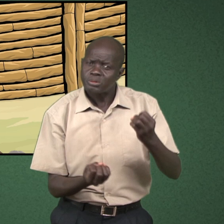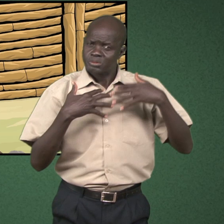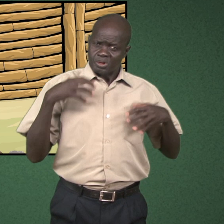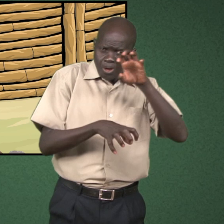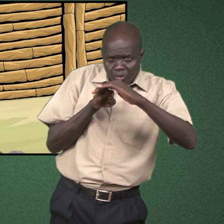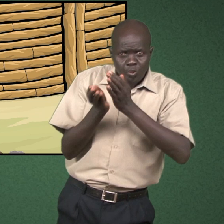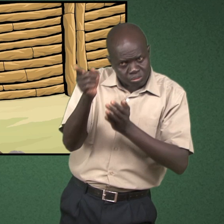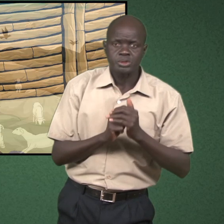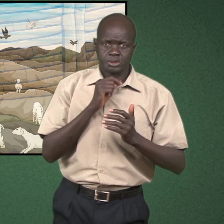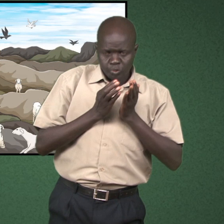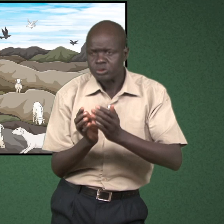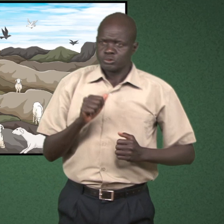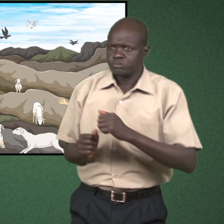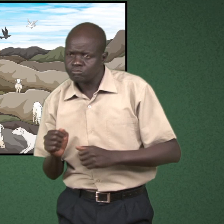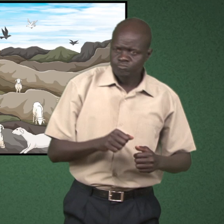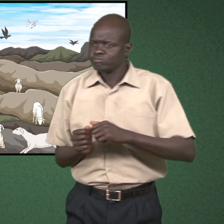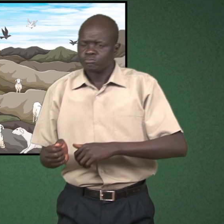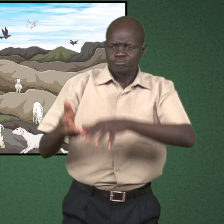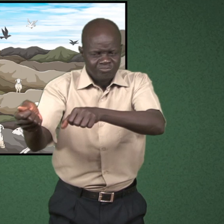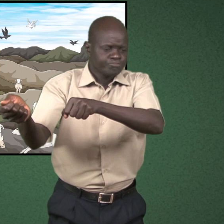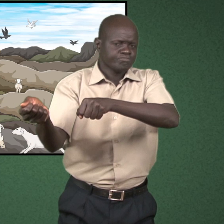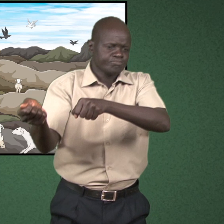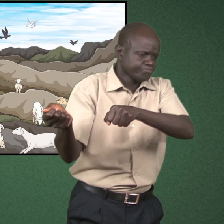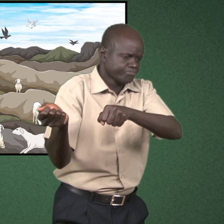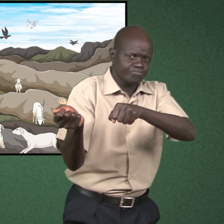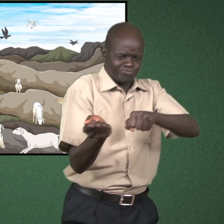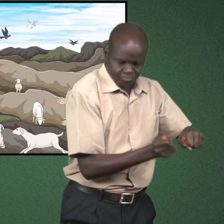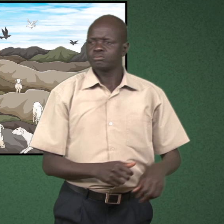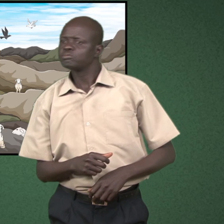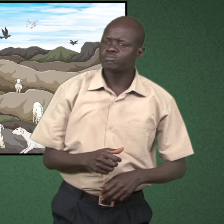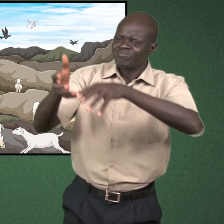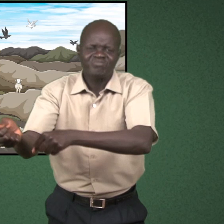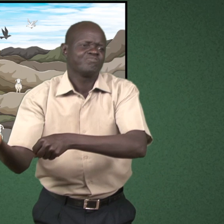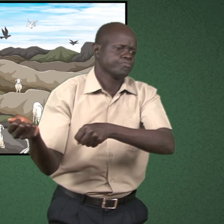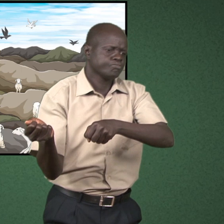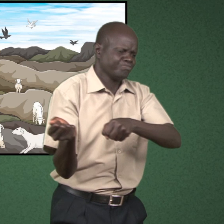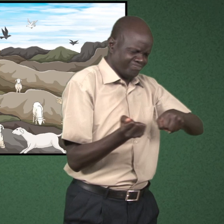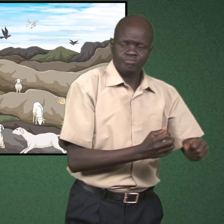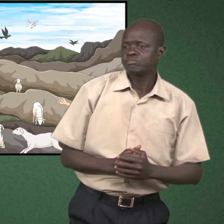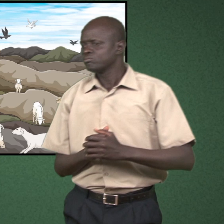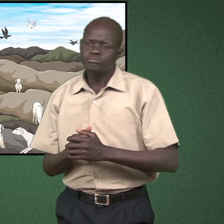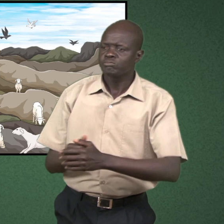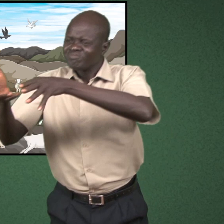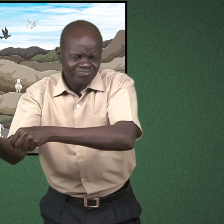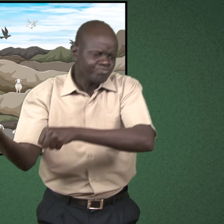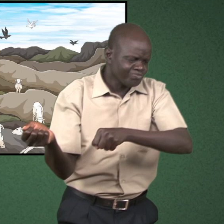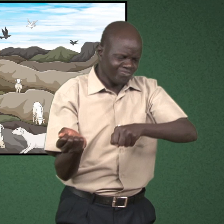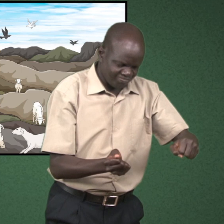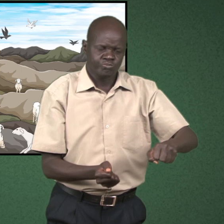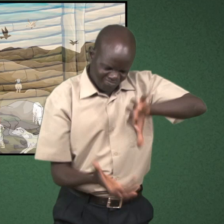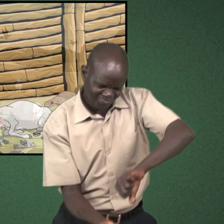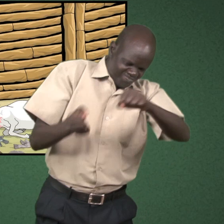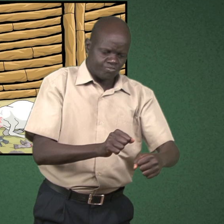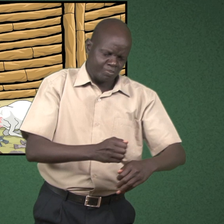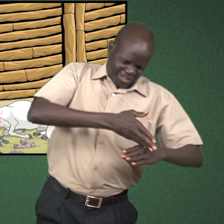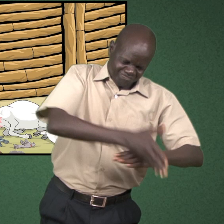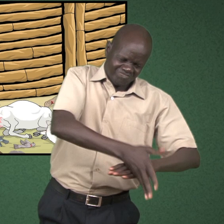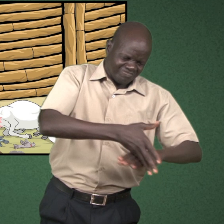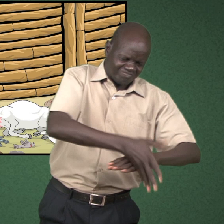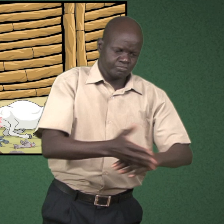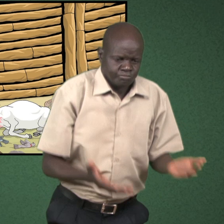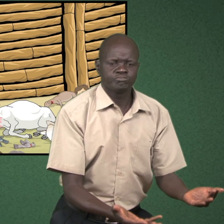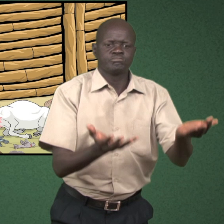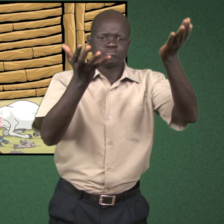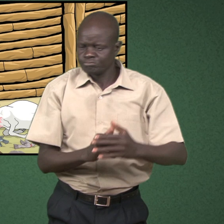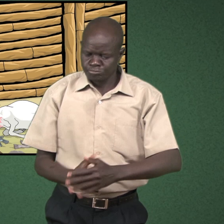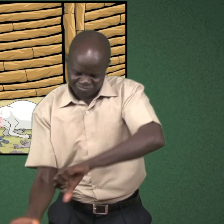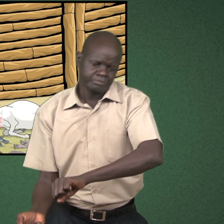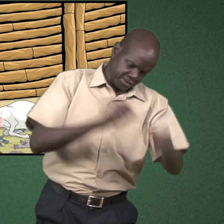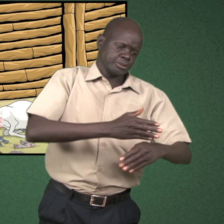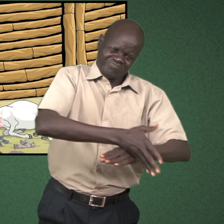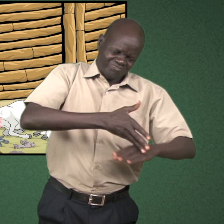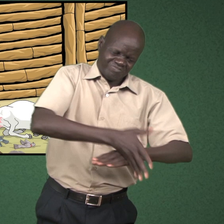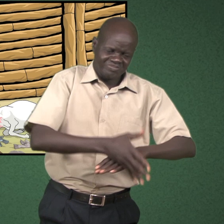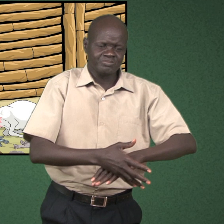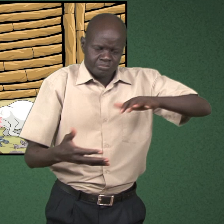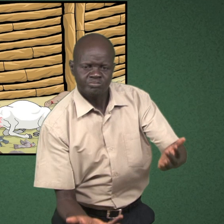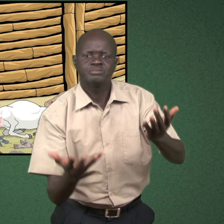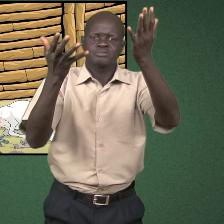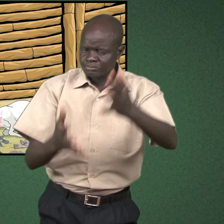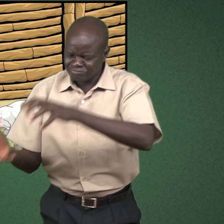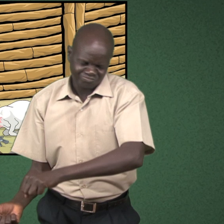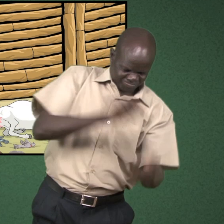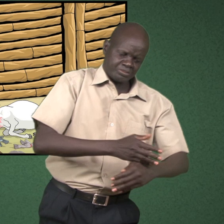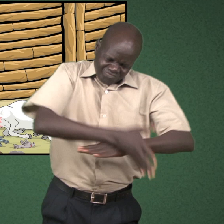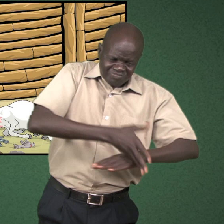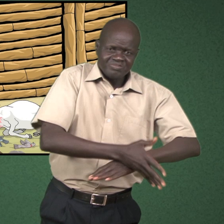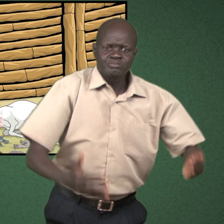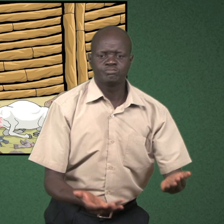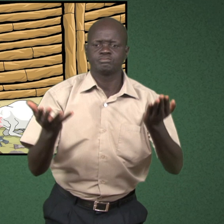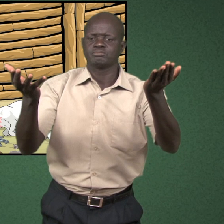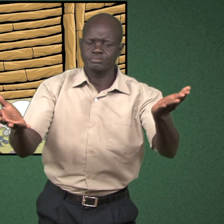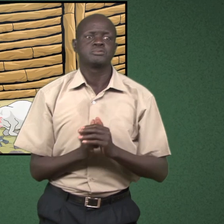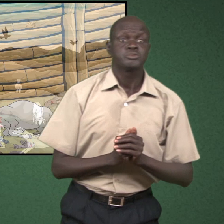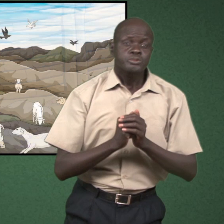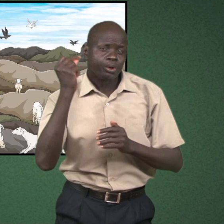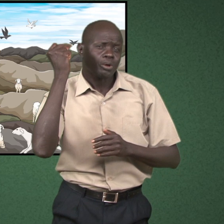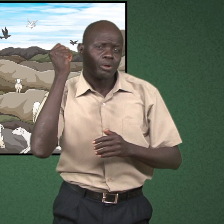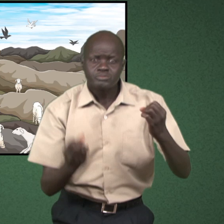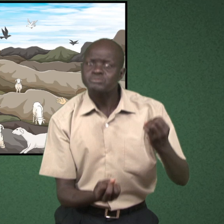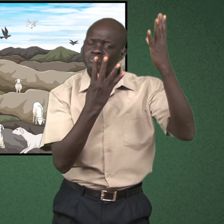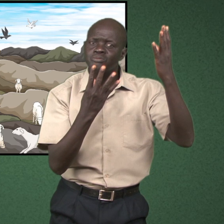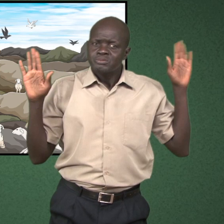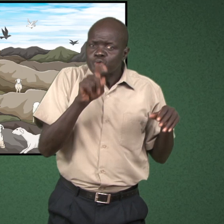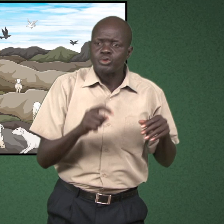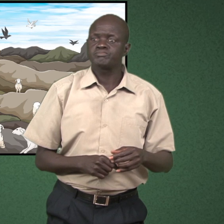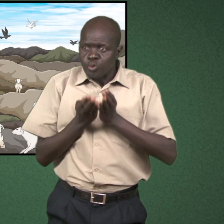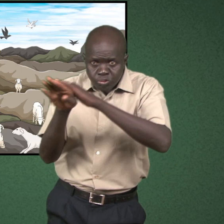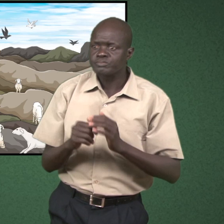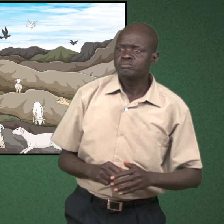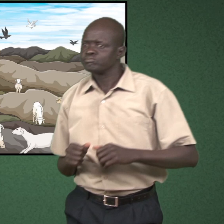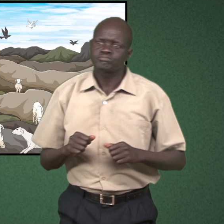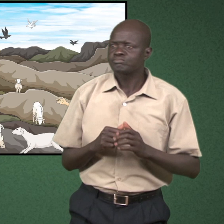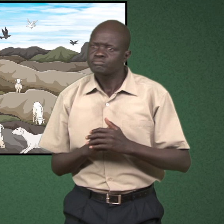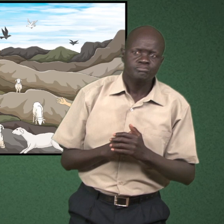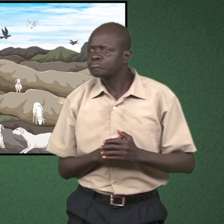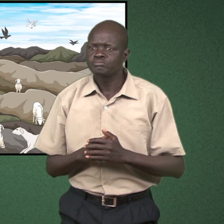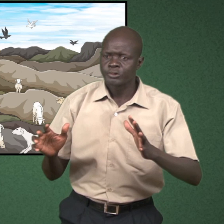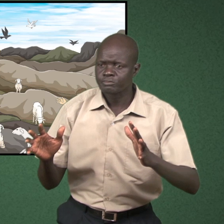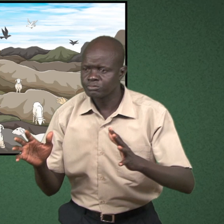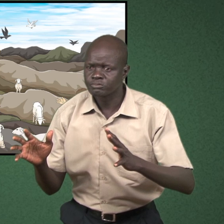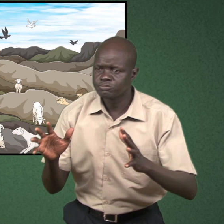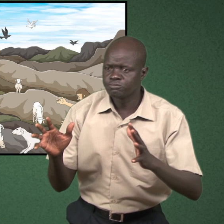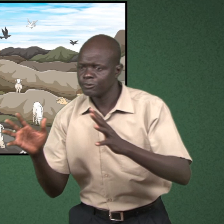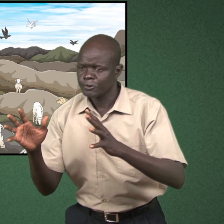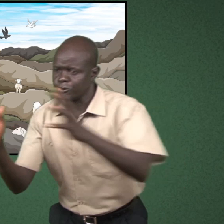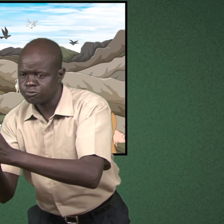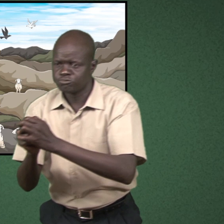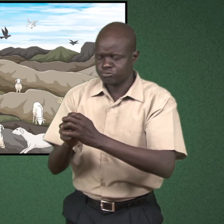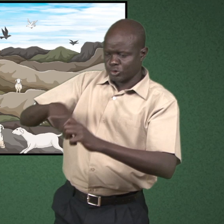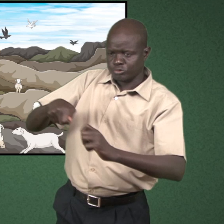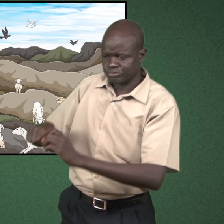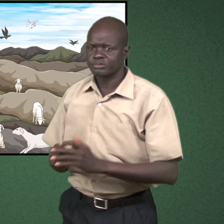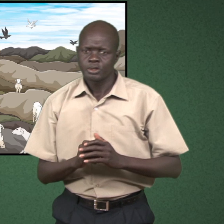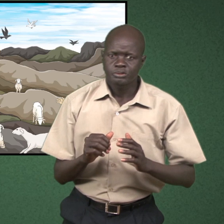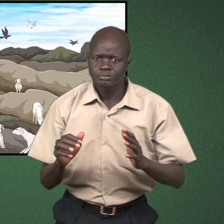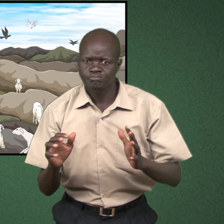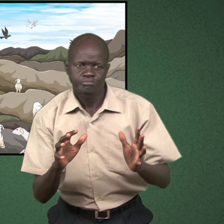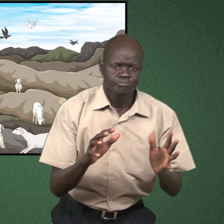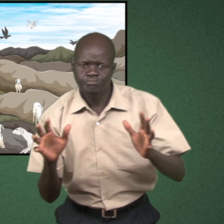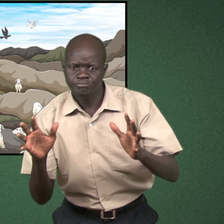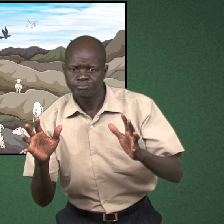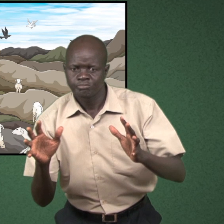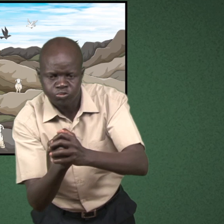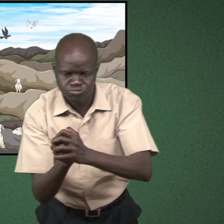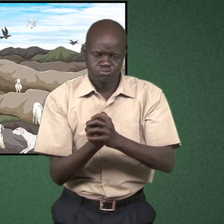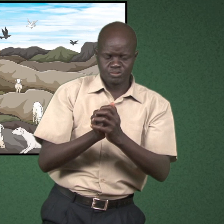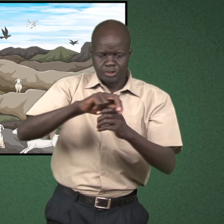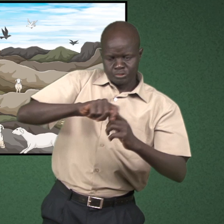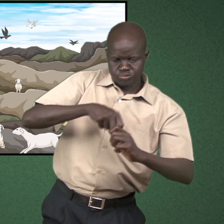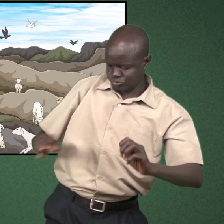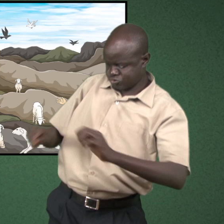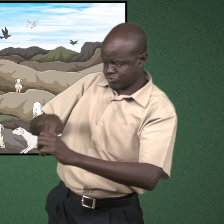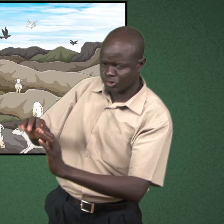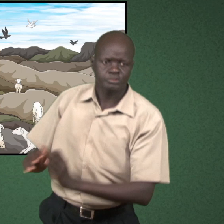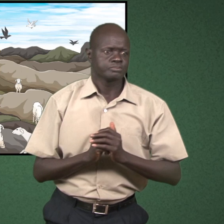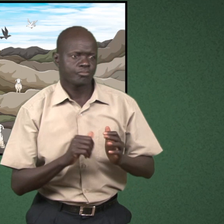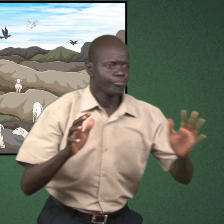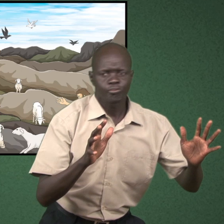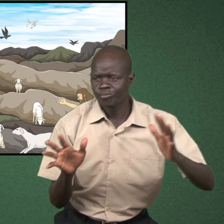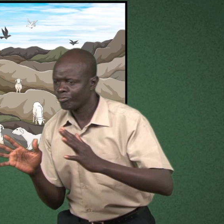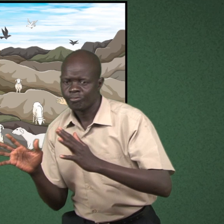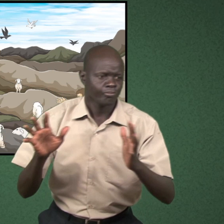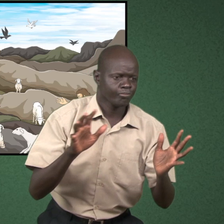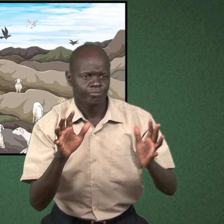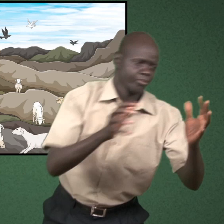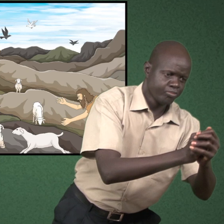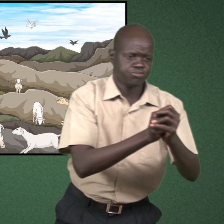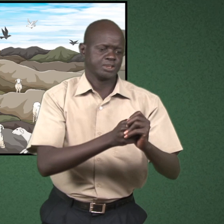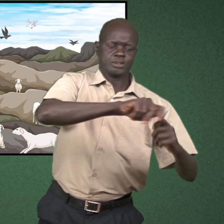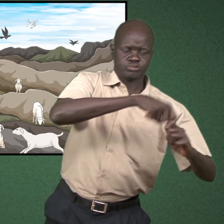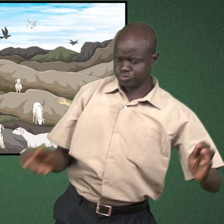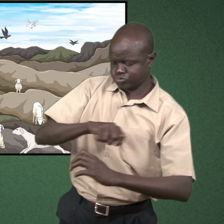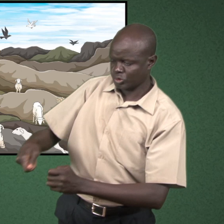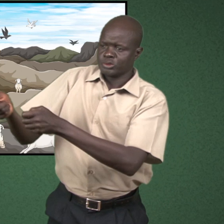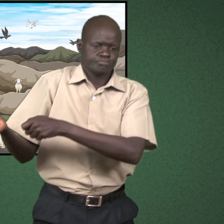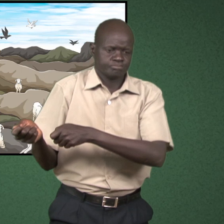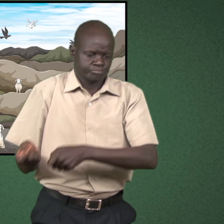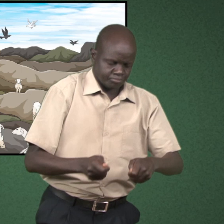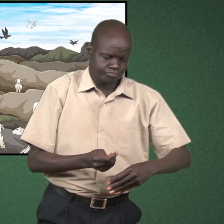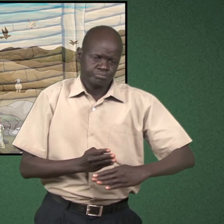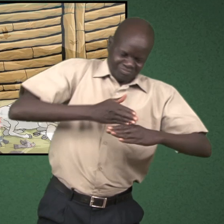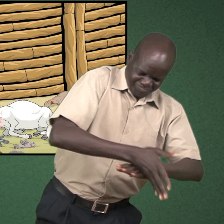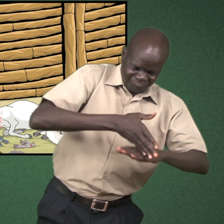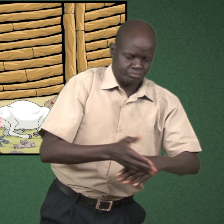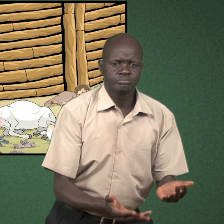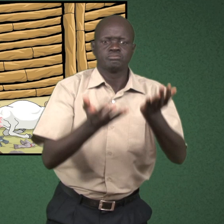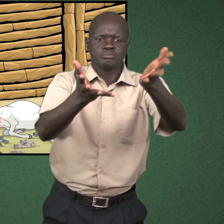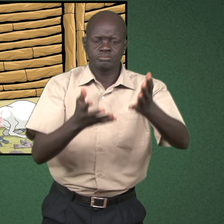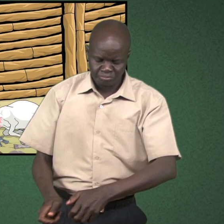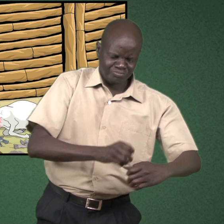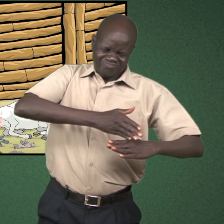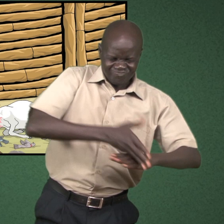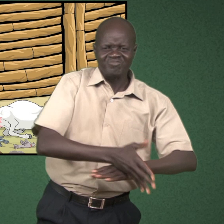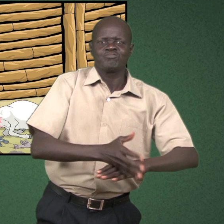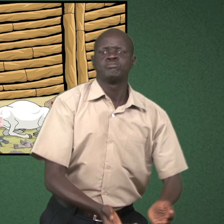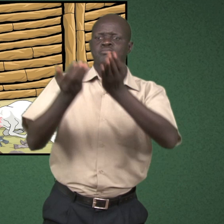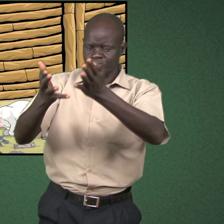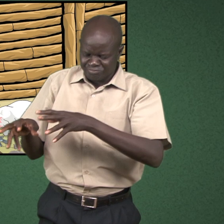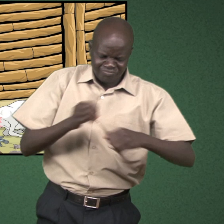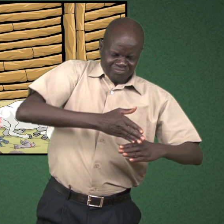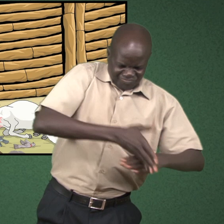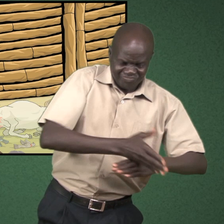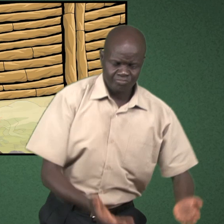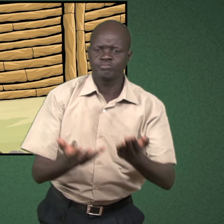And taking from every kind of clean animal and clean bird, he offered burnt offerings on the altar.